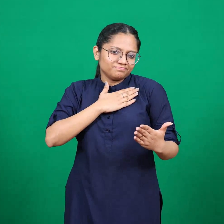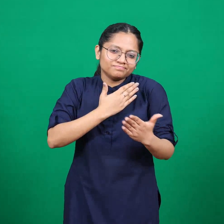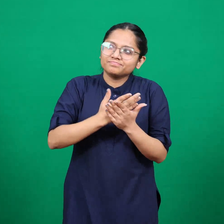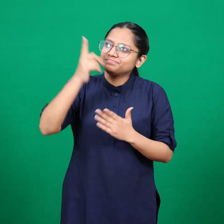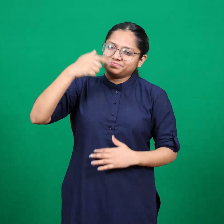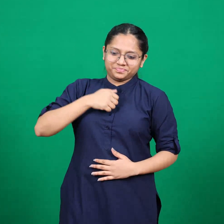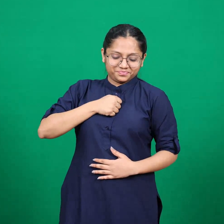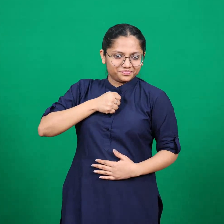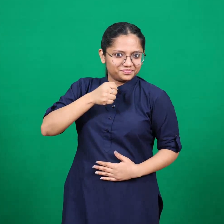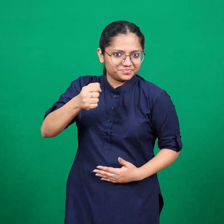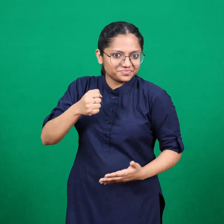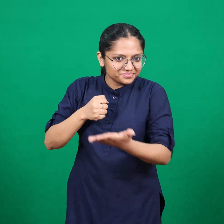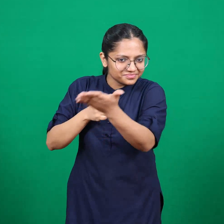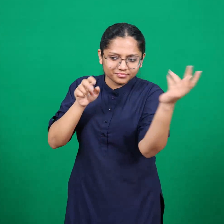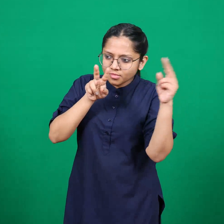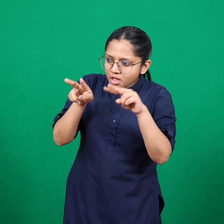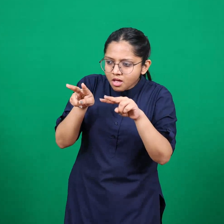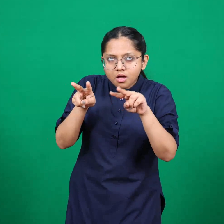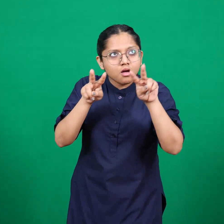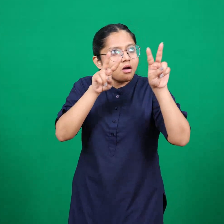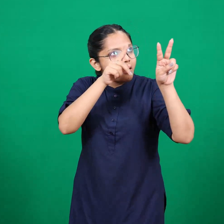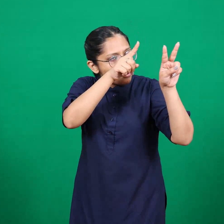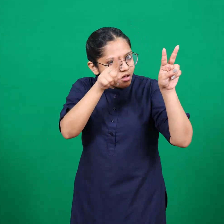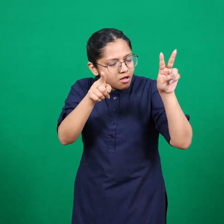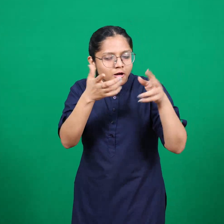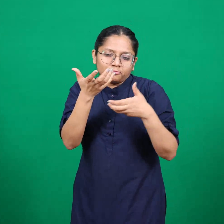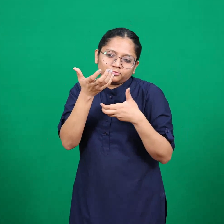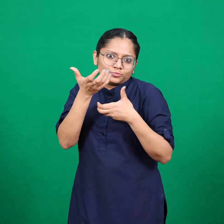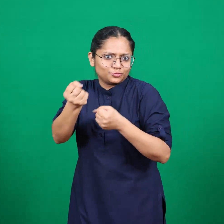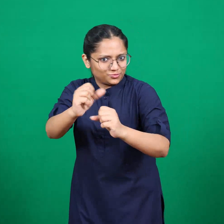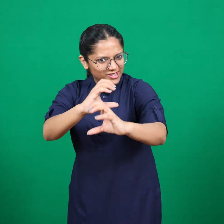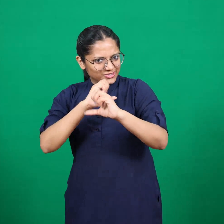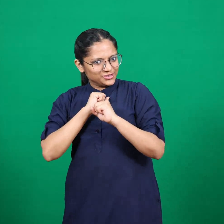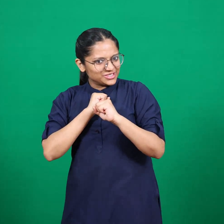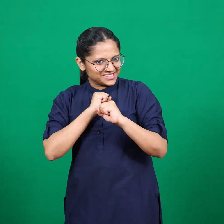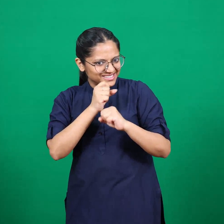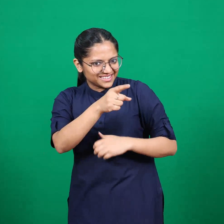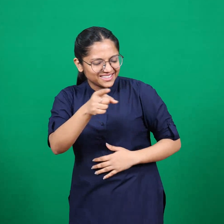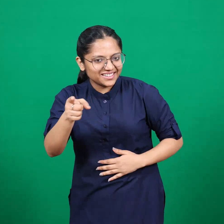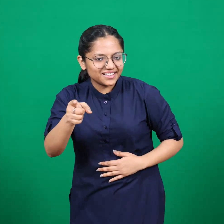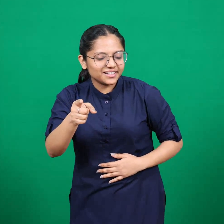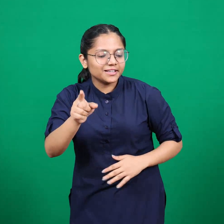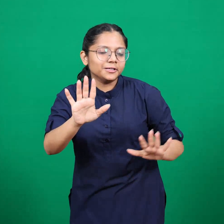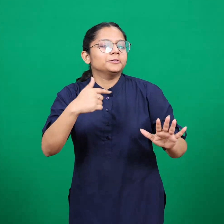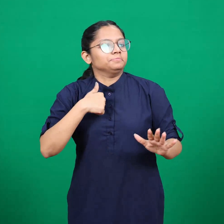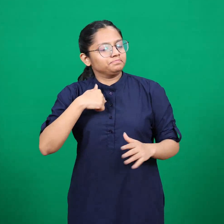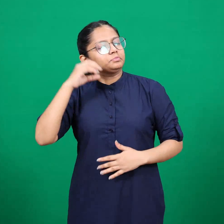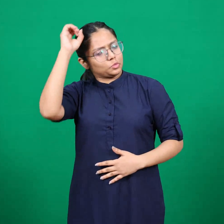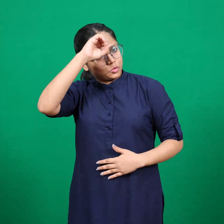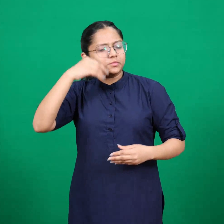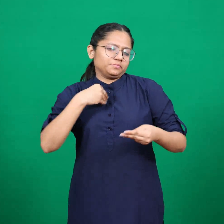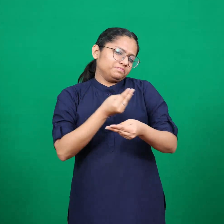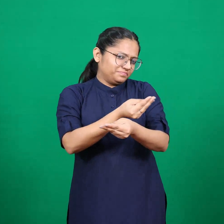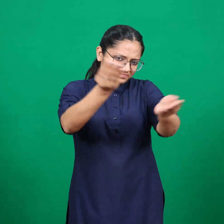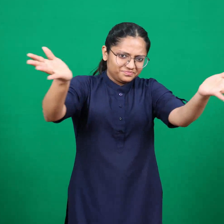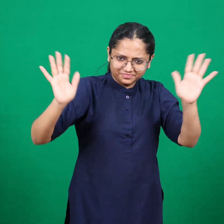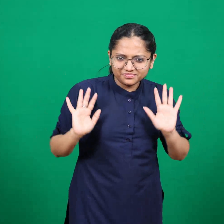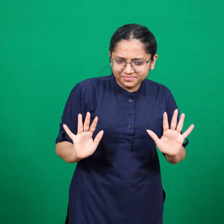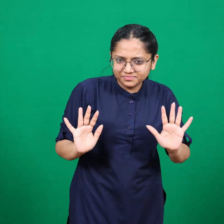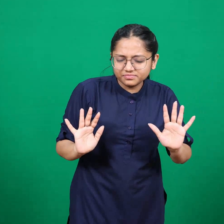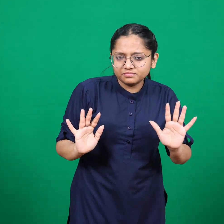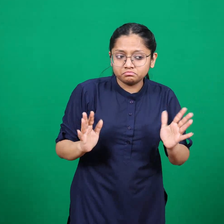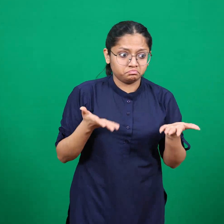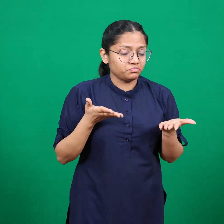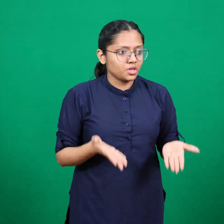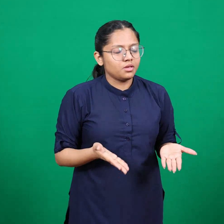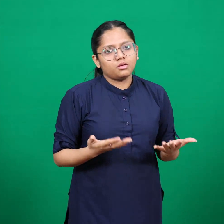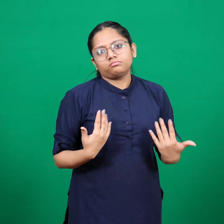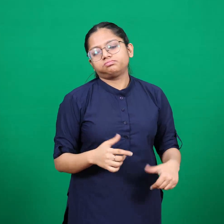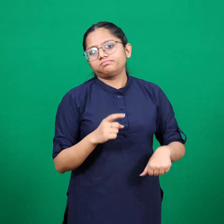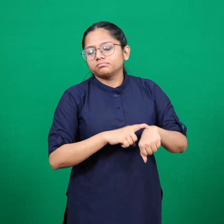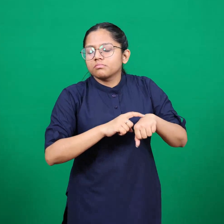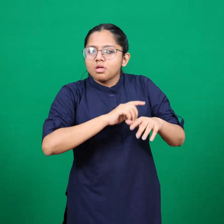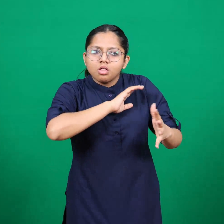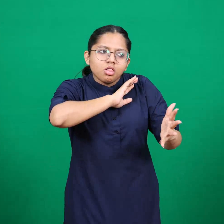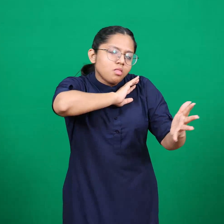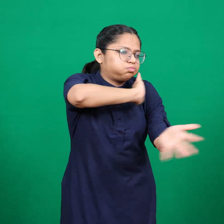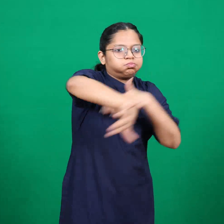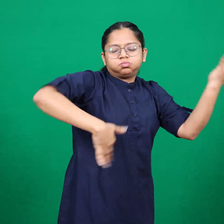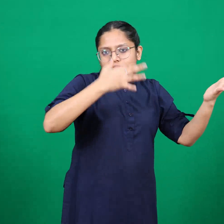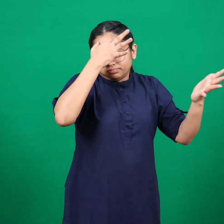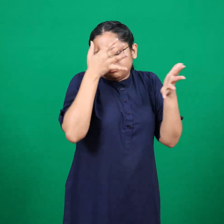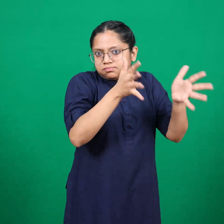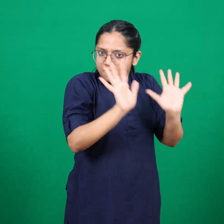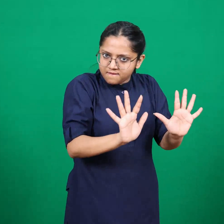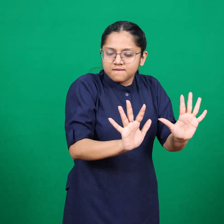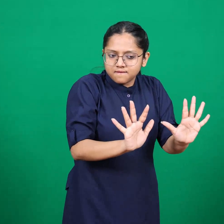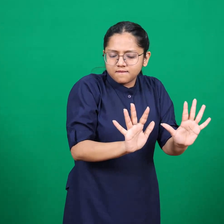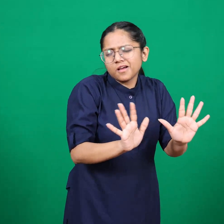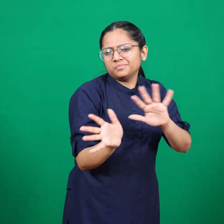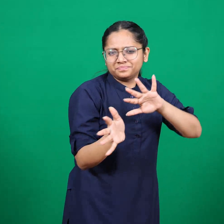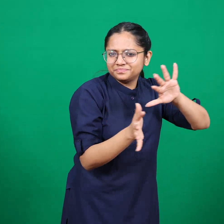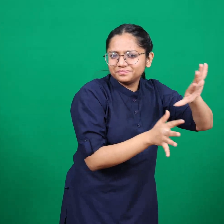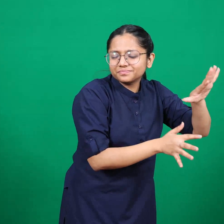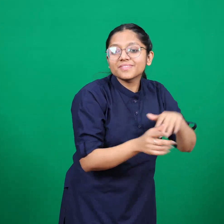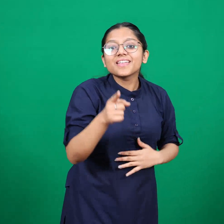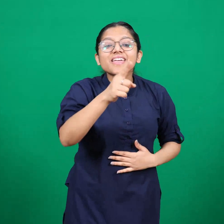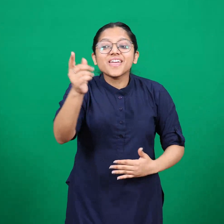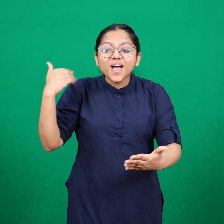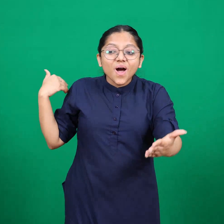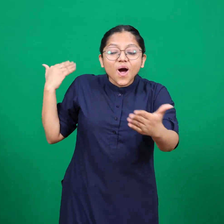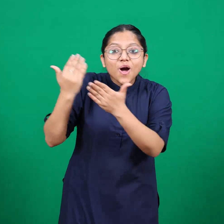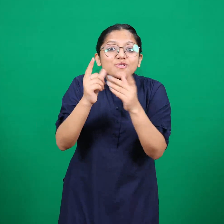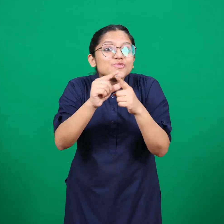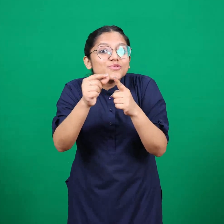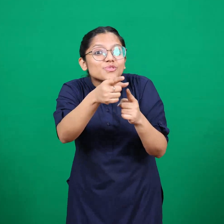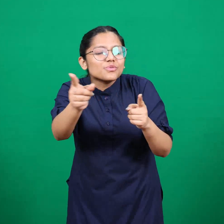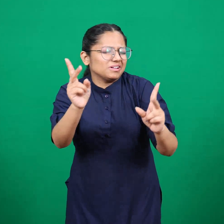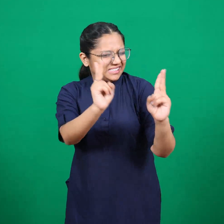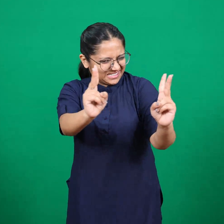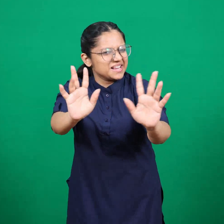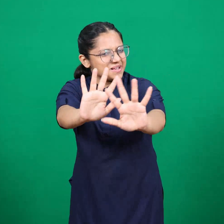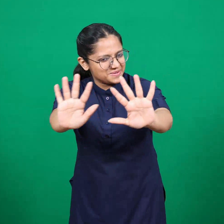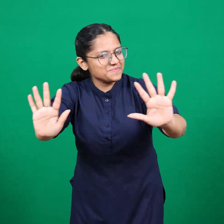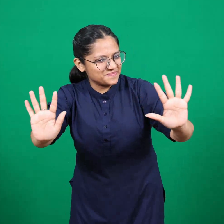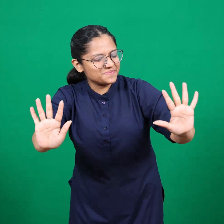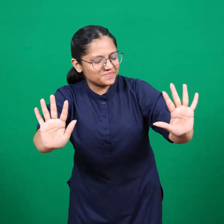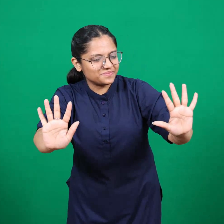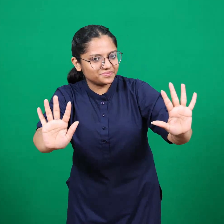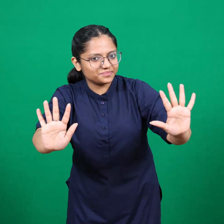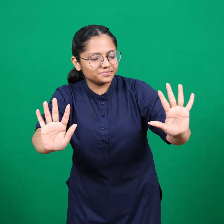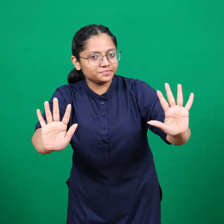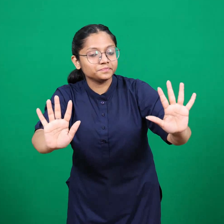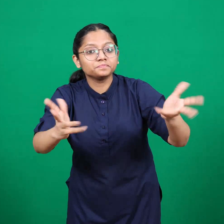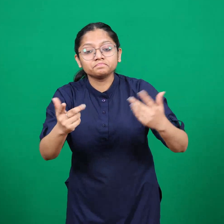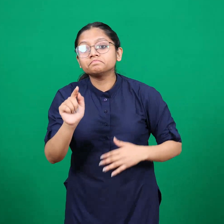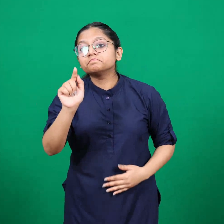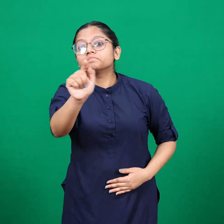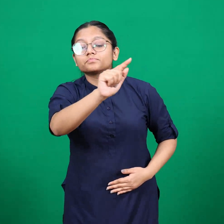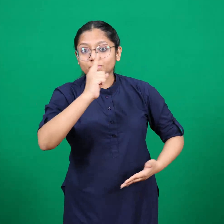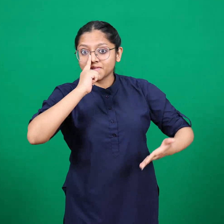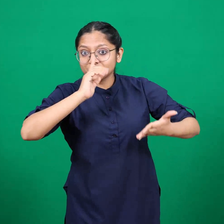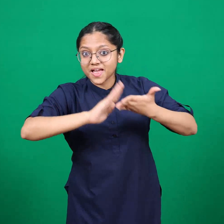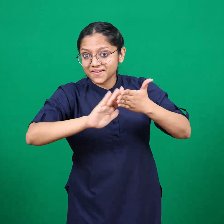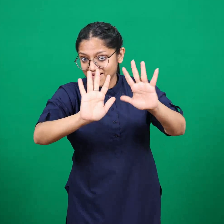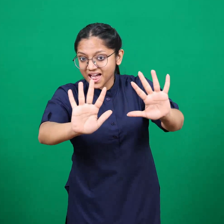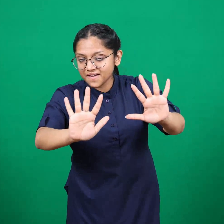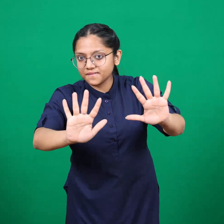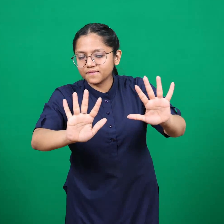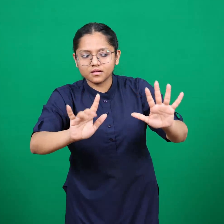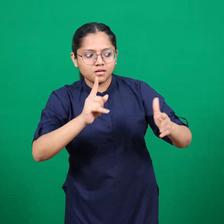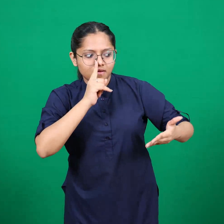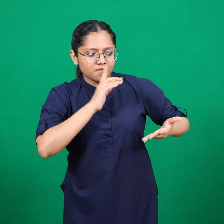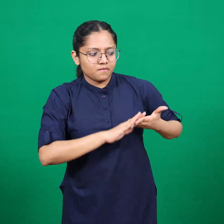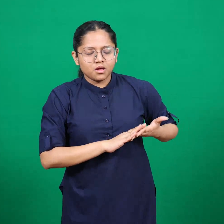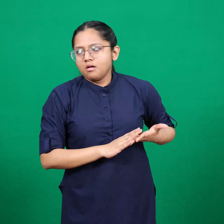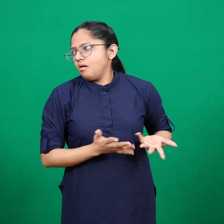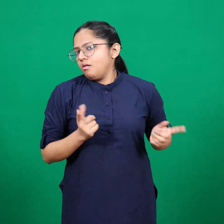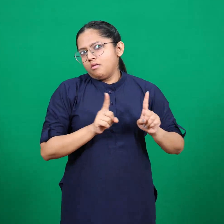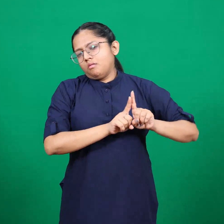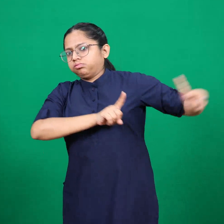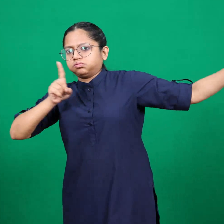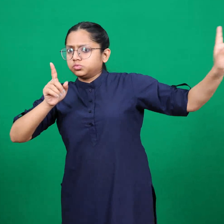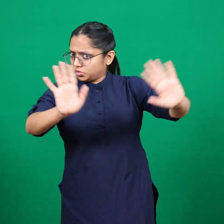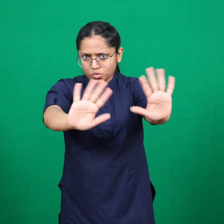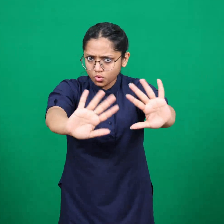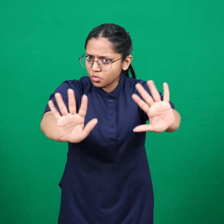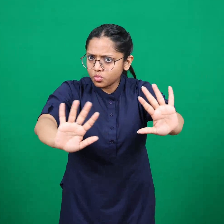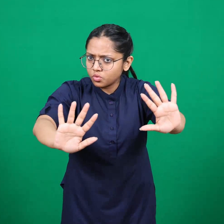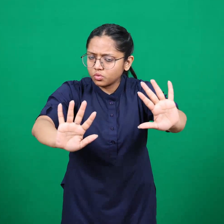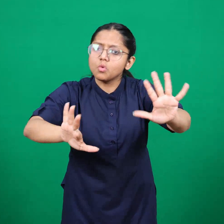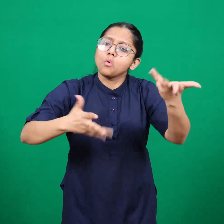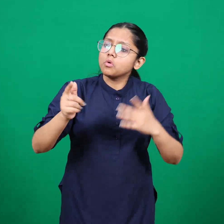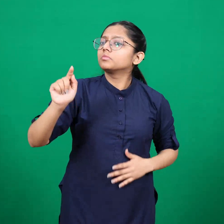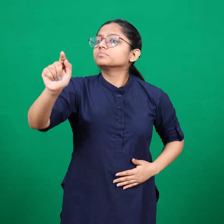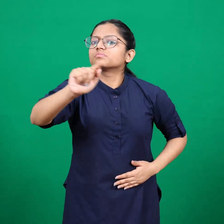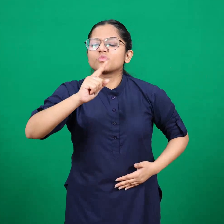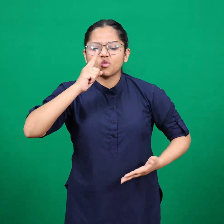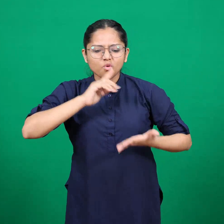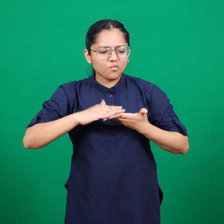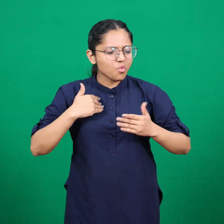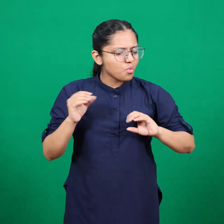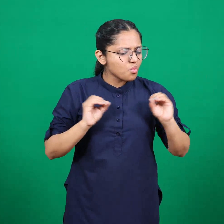Because of the present crisis, I think it is good for a man to remain as he is. Are you committed to a wife?